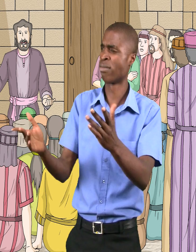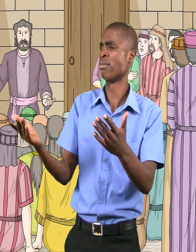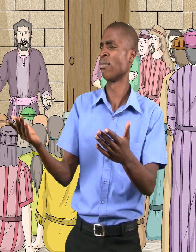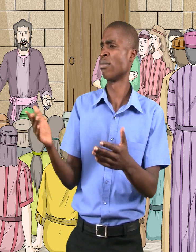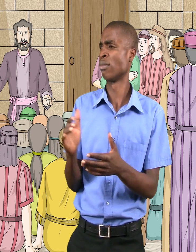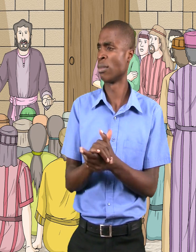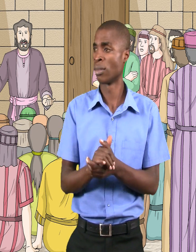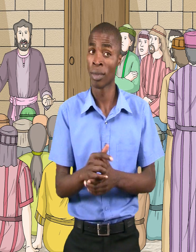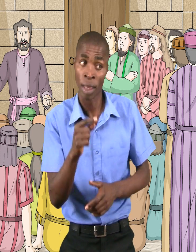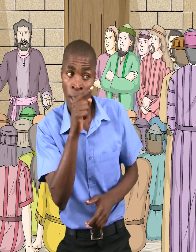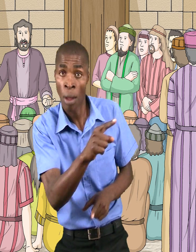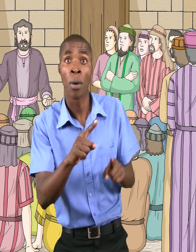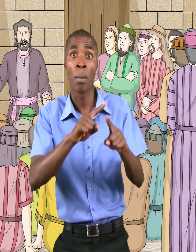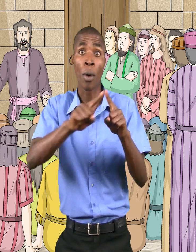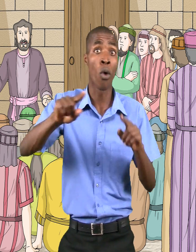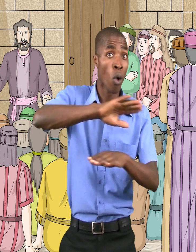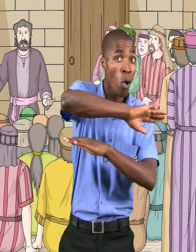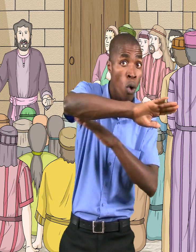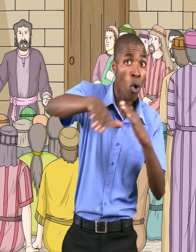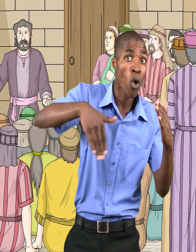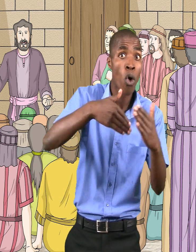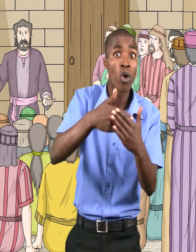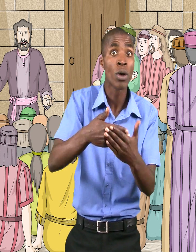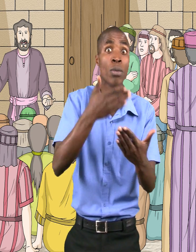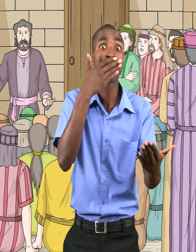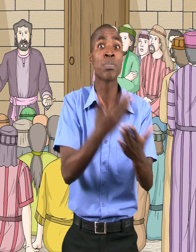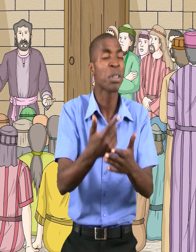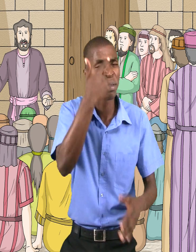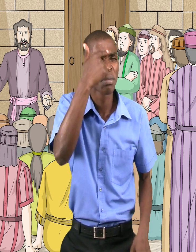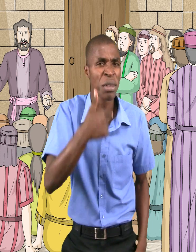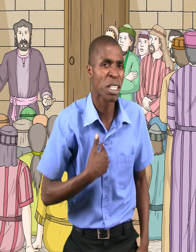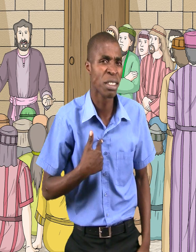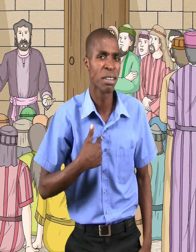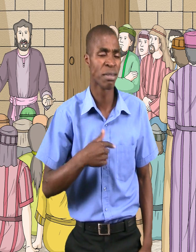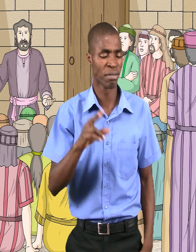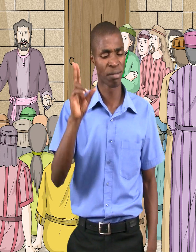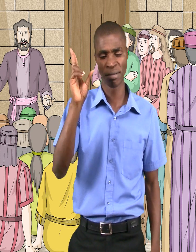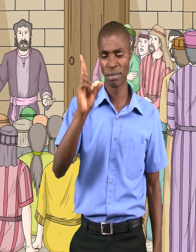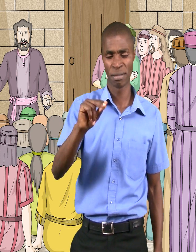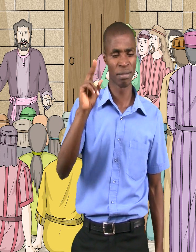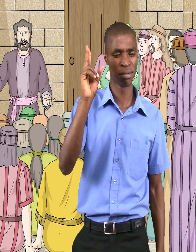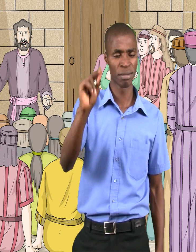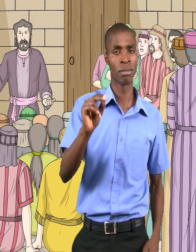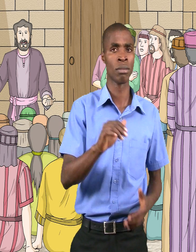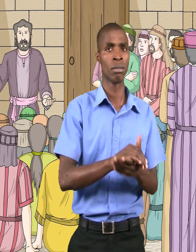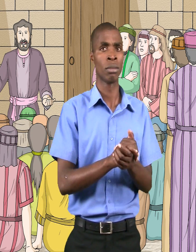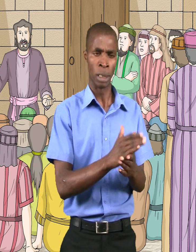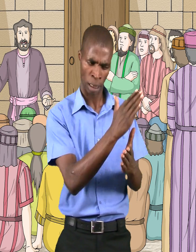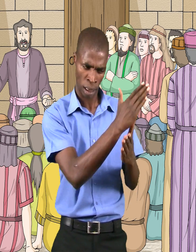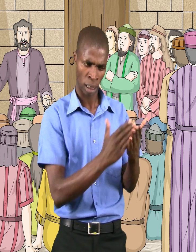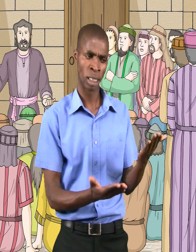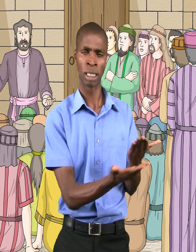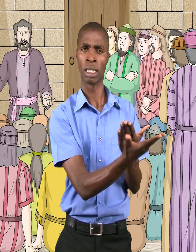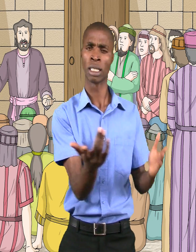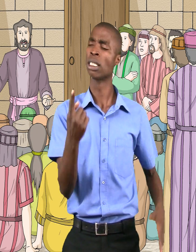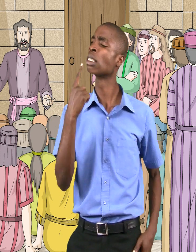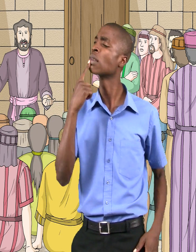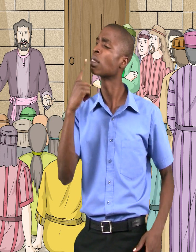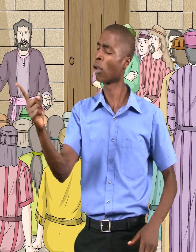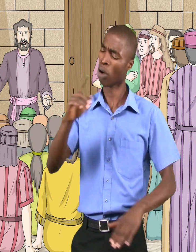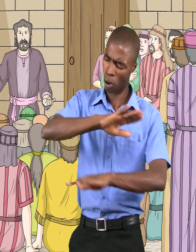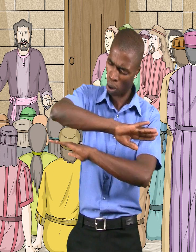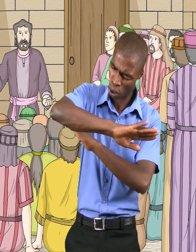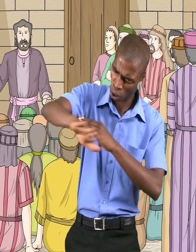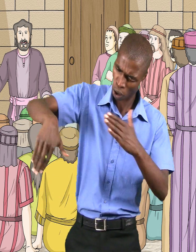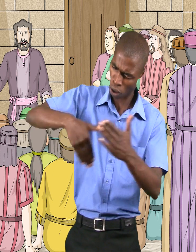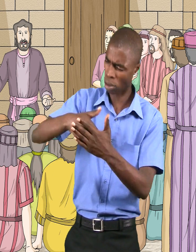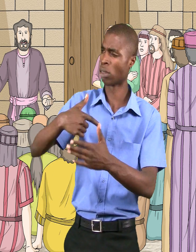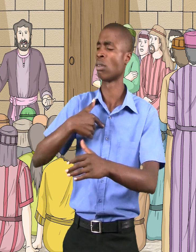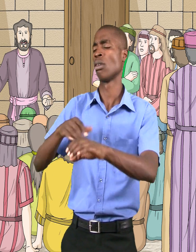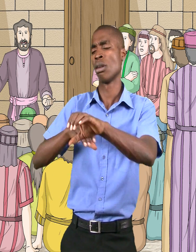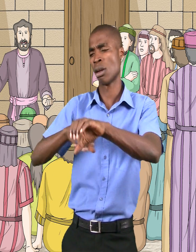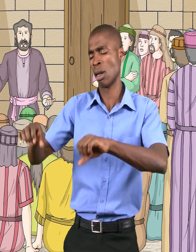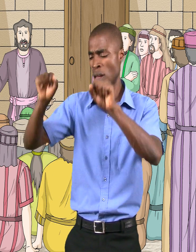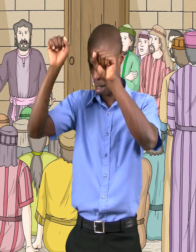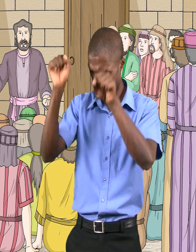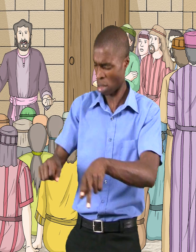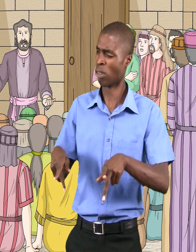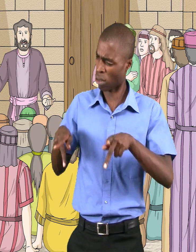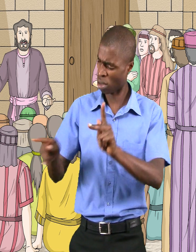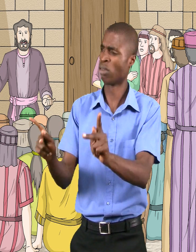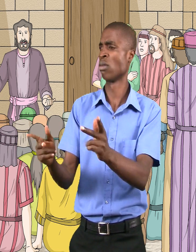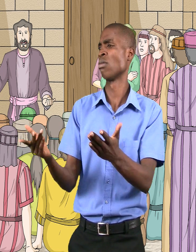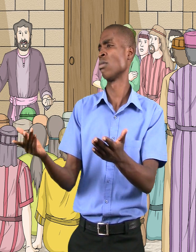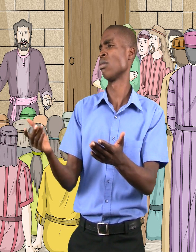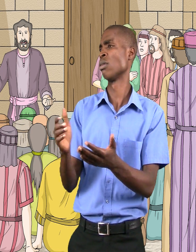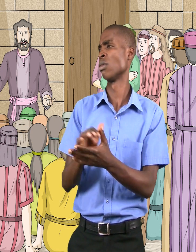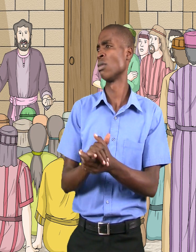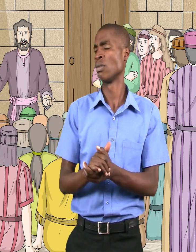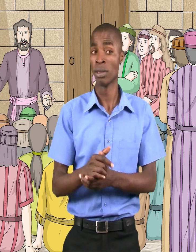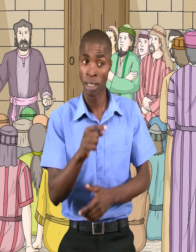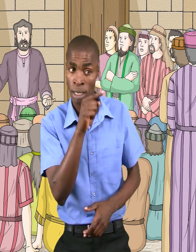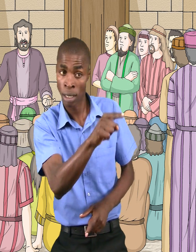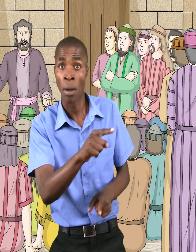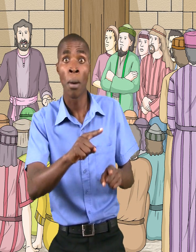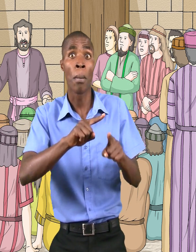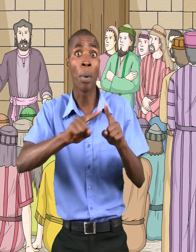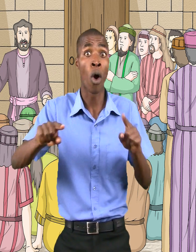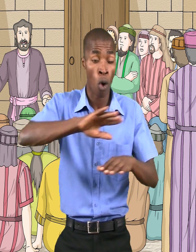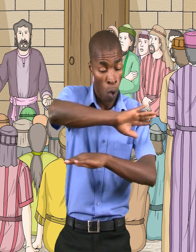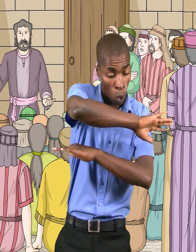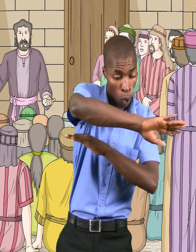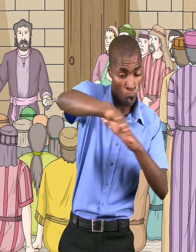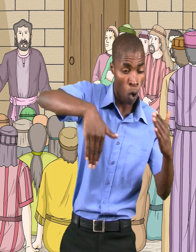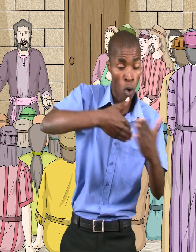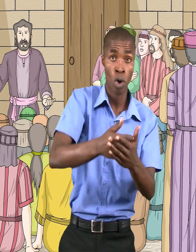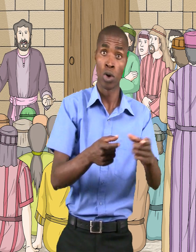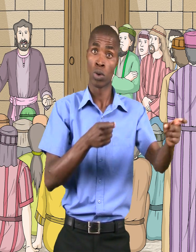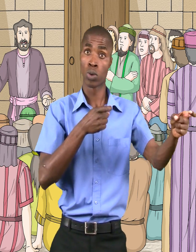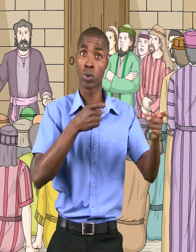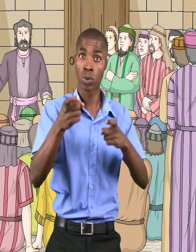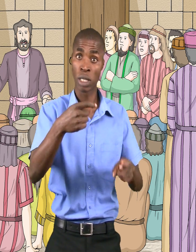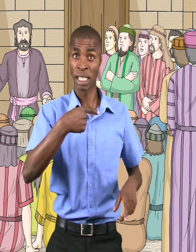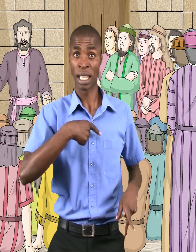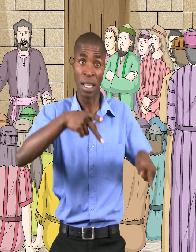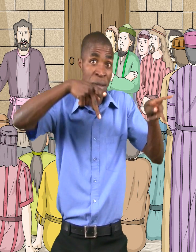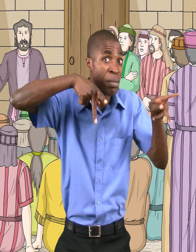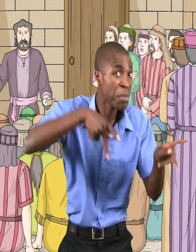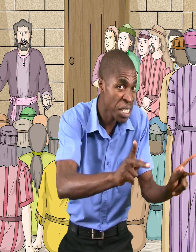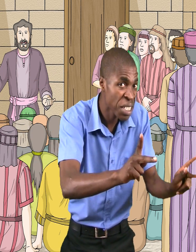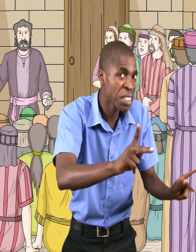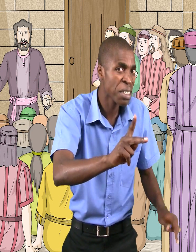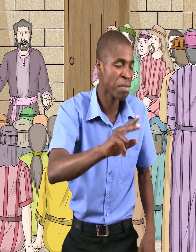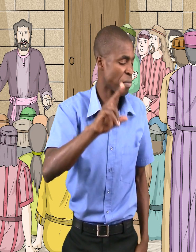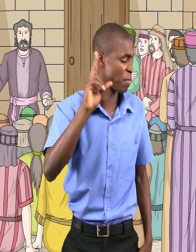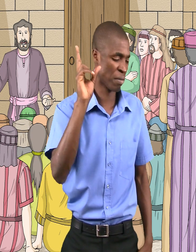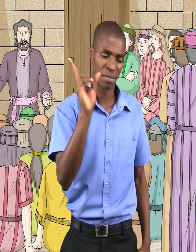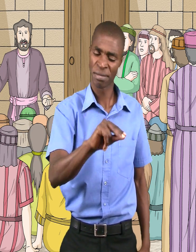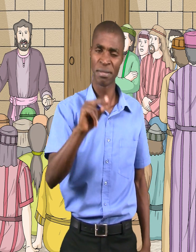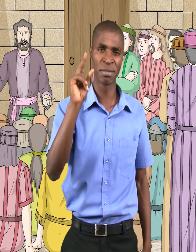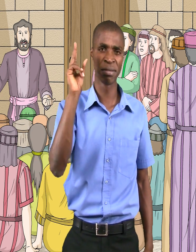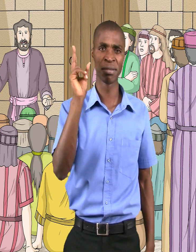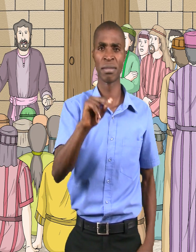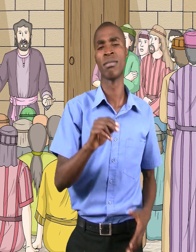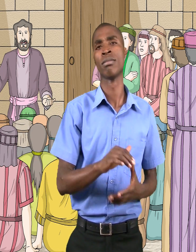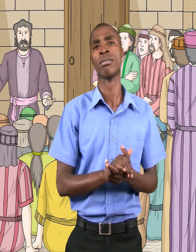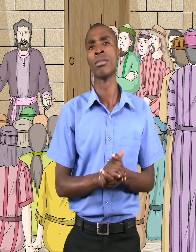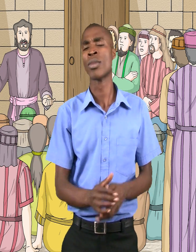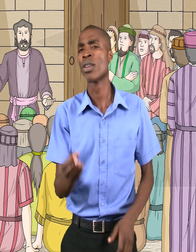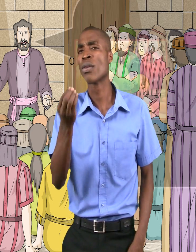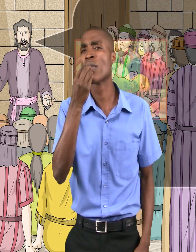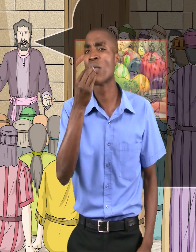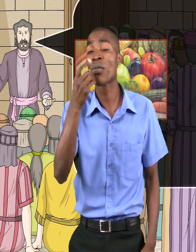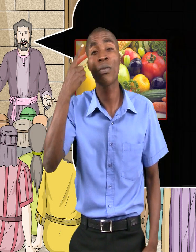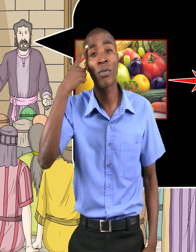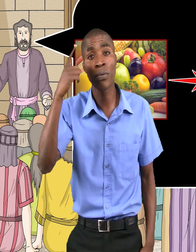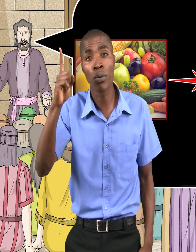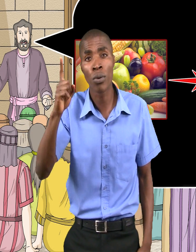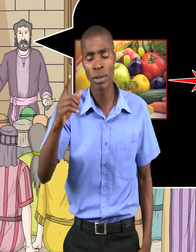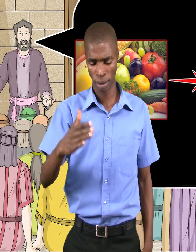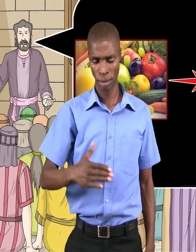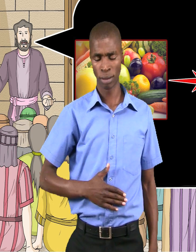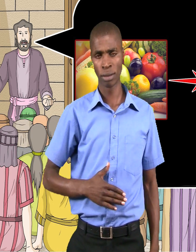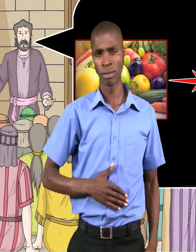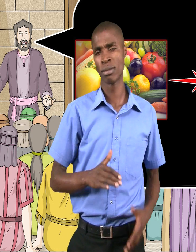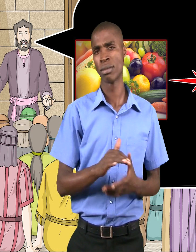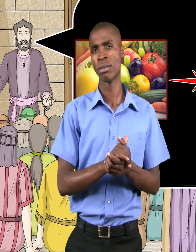“Everything is permissible for me,” but I will not be mastered by anything.